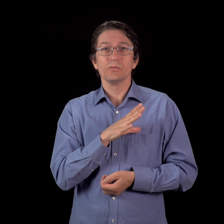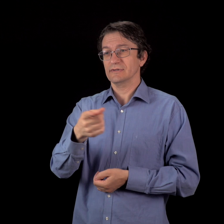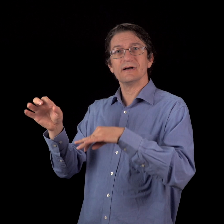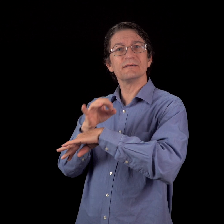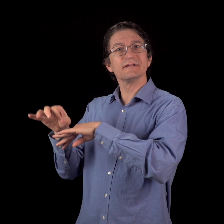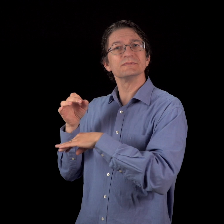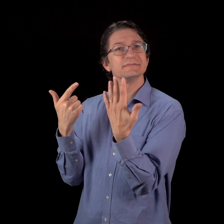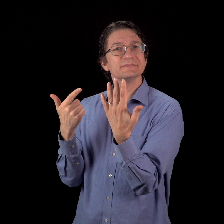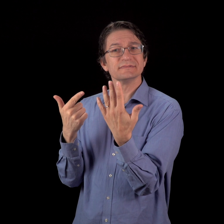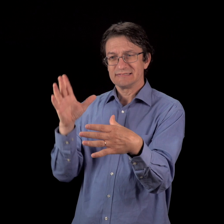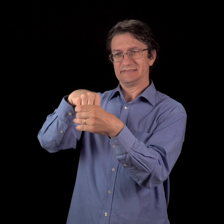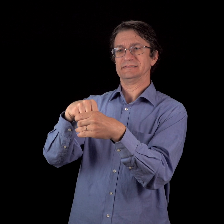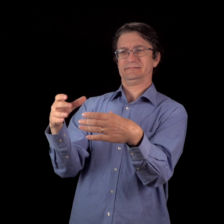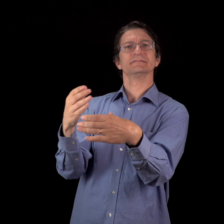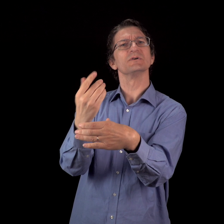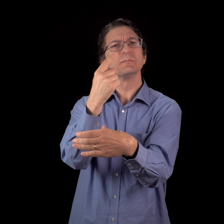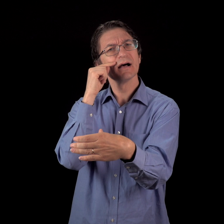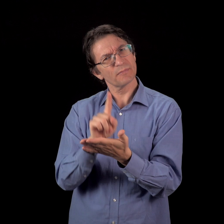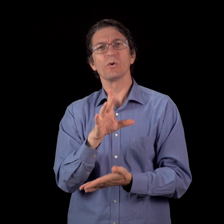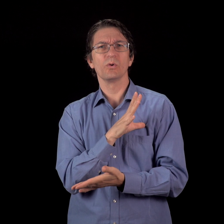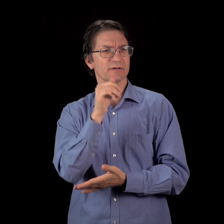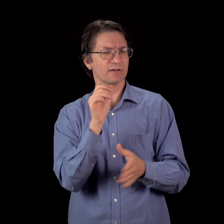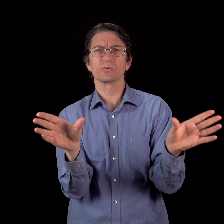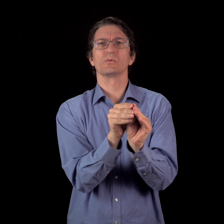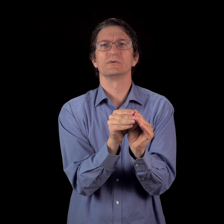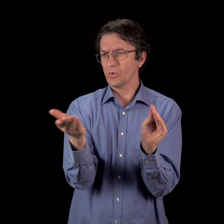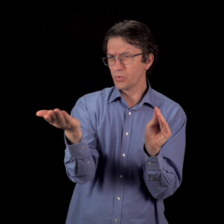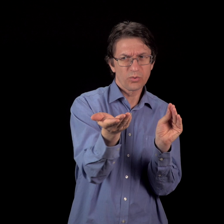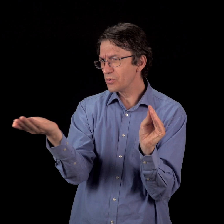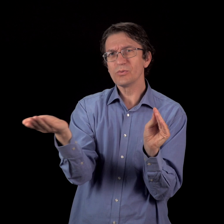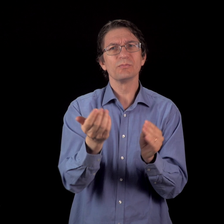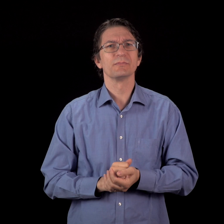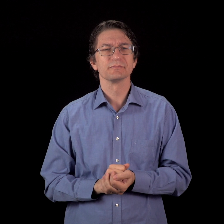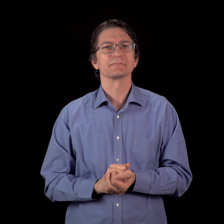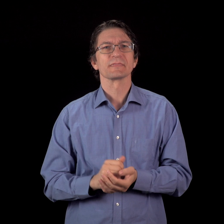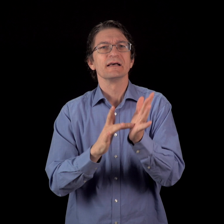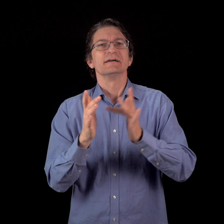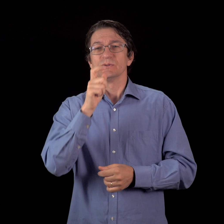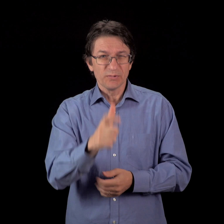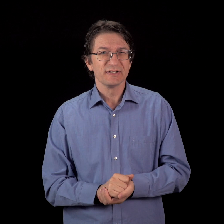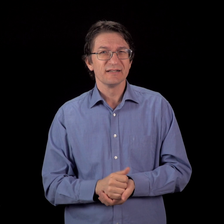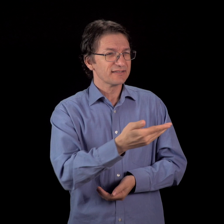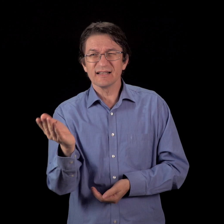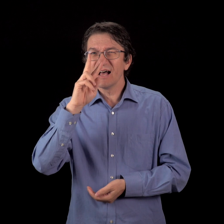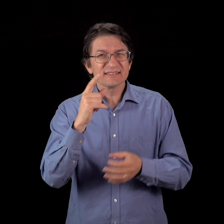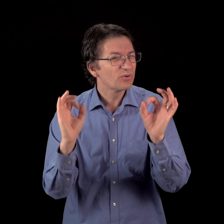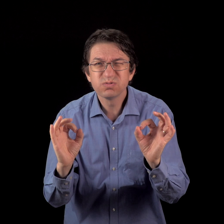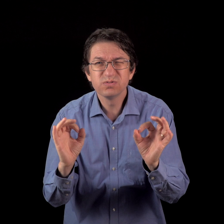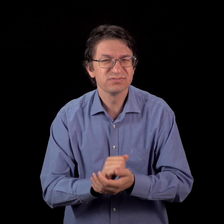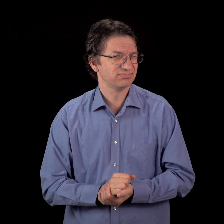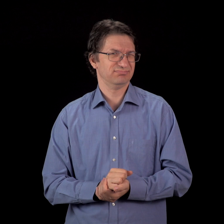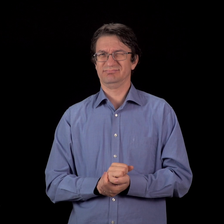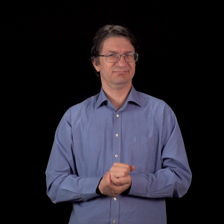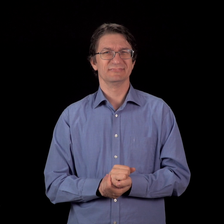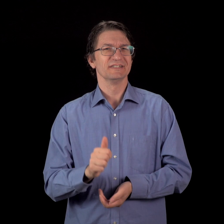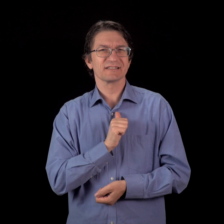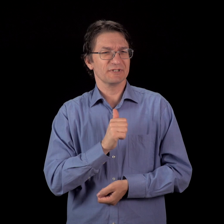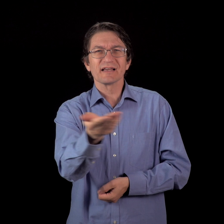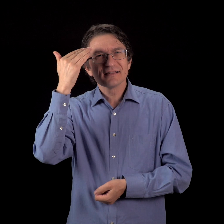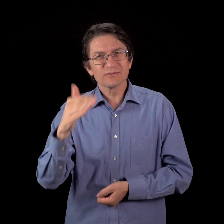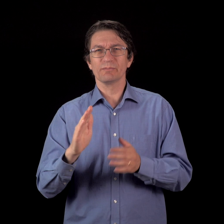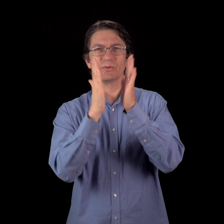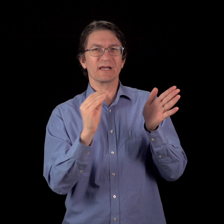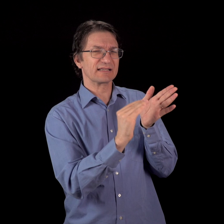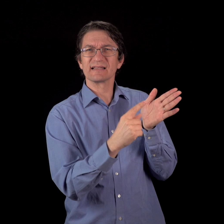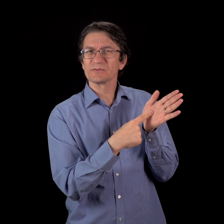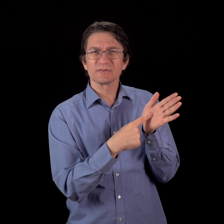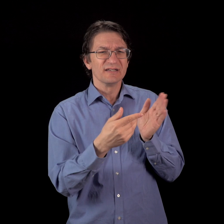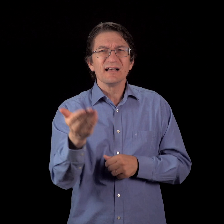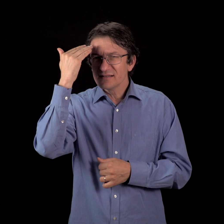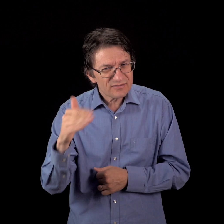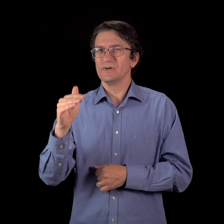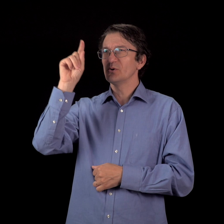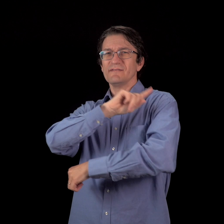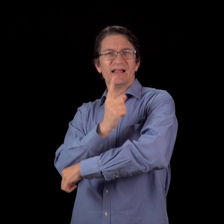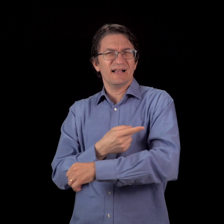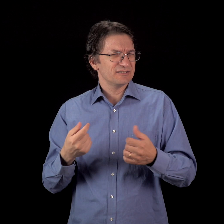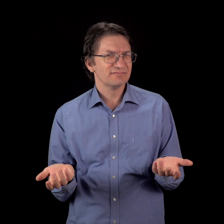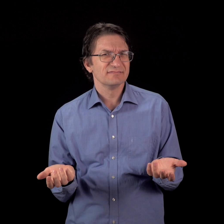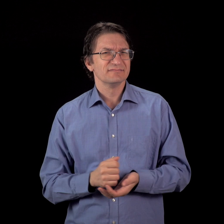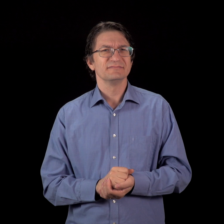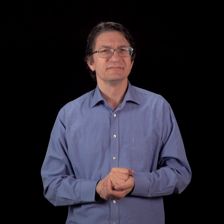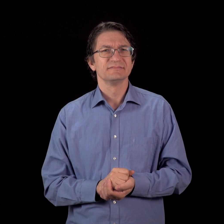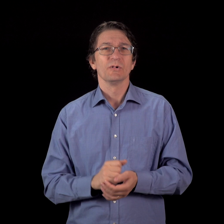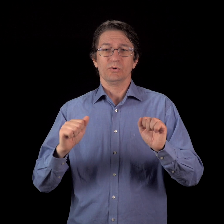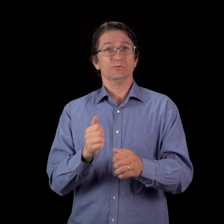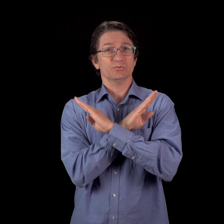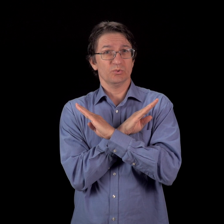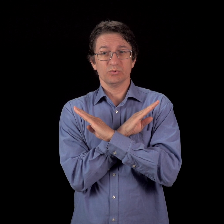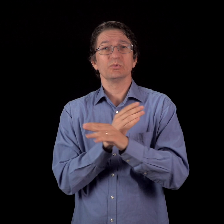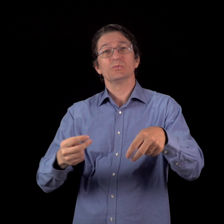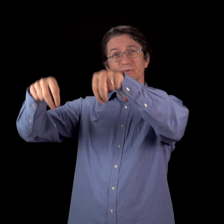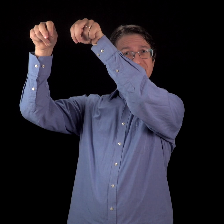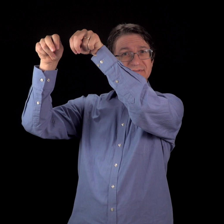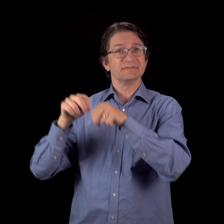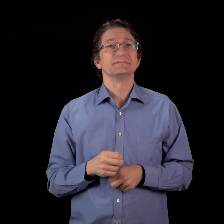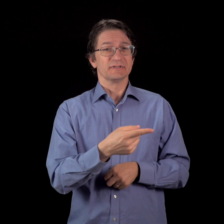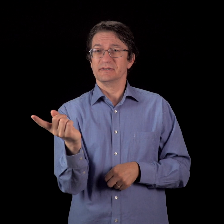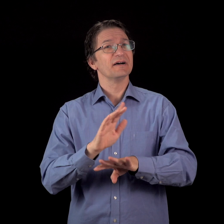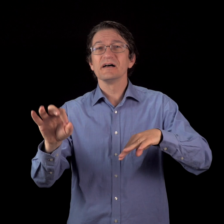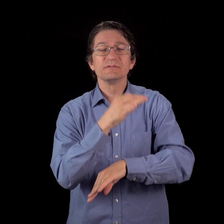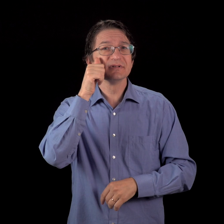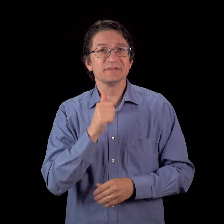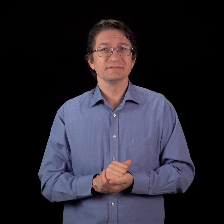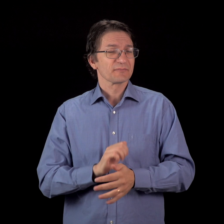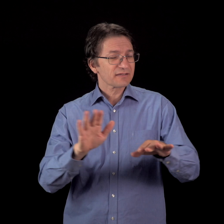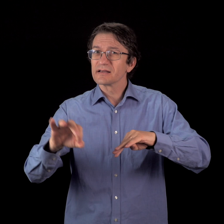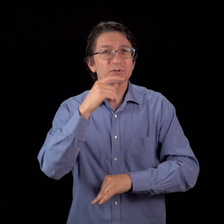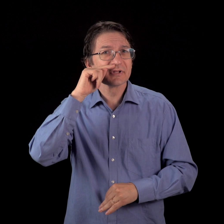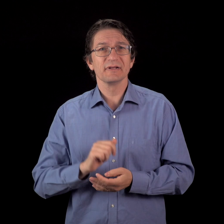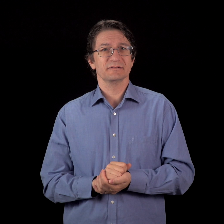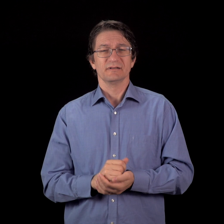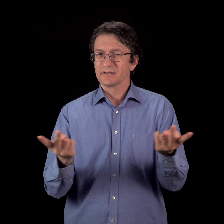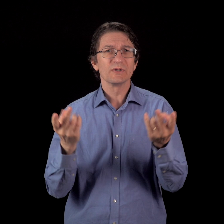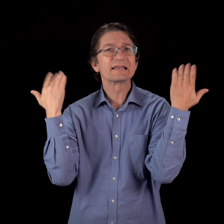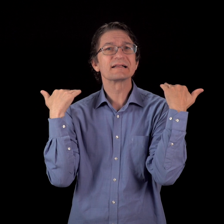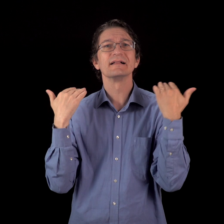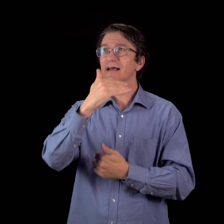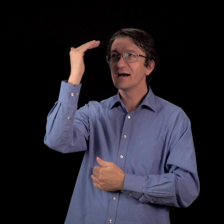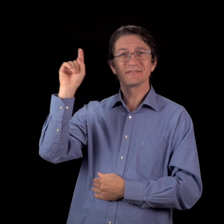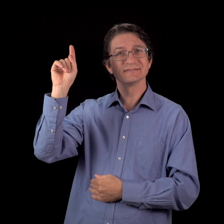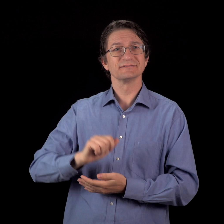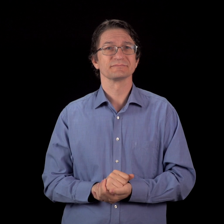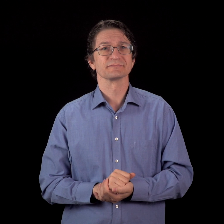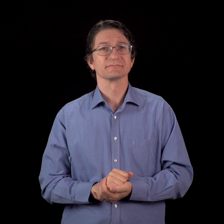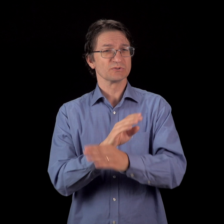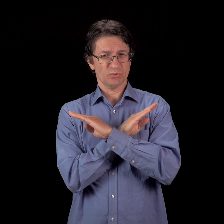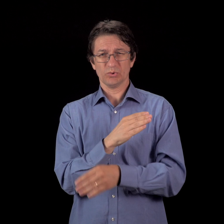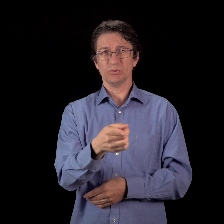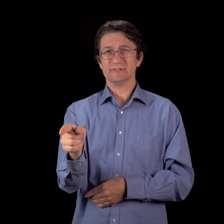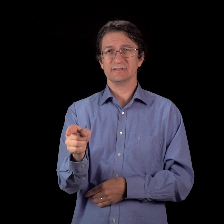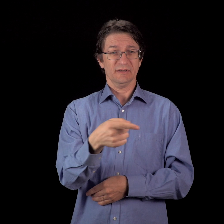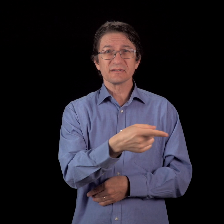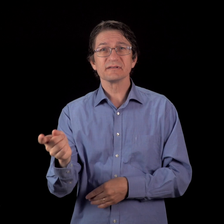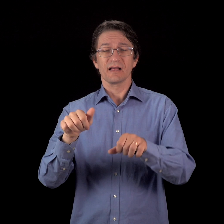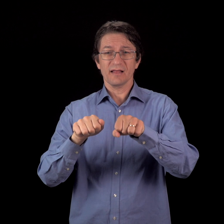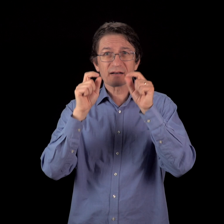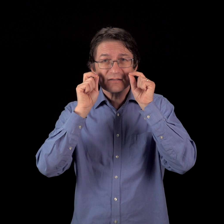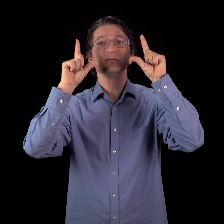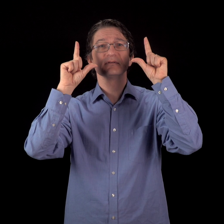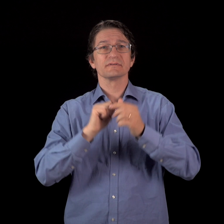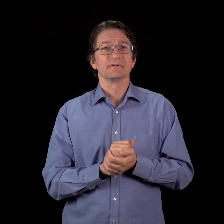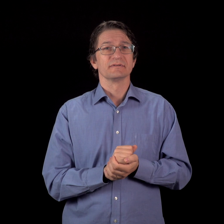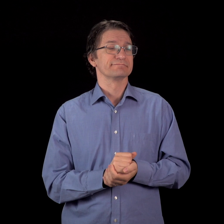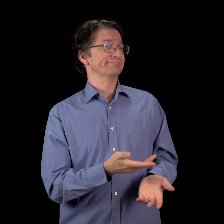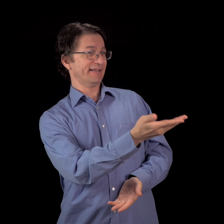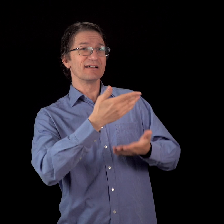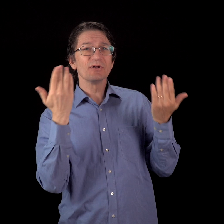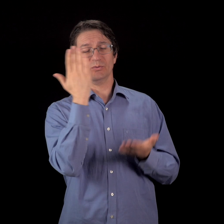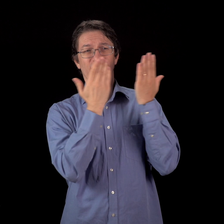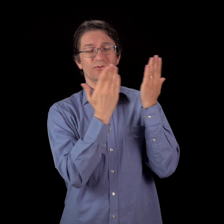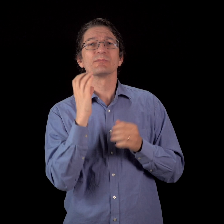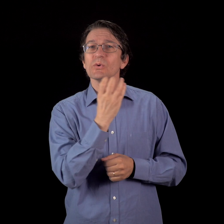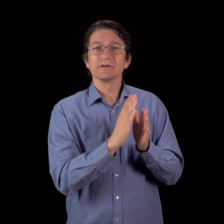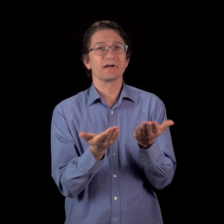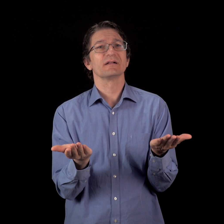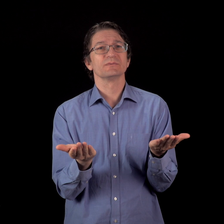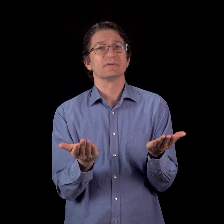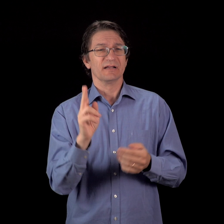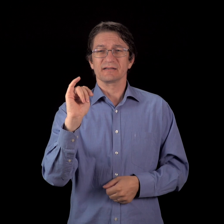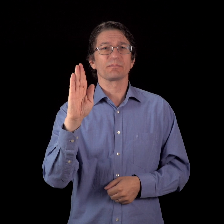For all seven were married to her.” Jesus said to them, “Aren’t you mistaken, because you do not know the Scriptures or the power of God? When the dead rise, they will neither marry nor be given in marriage. Instead, they will be like the angels in heaven.